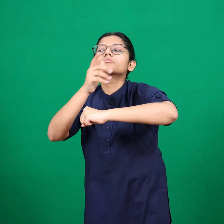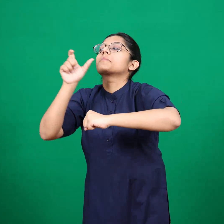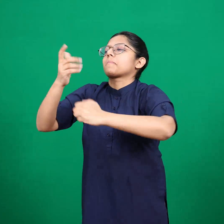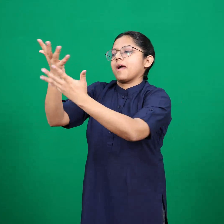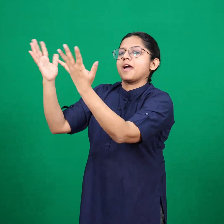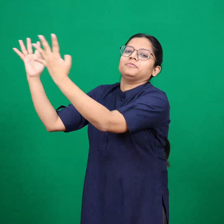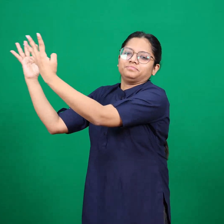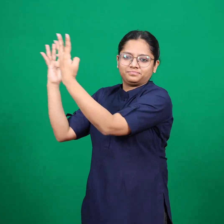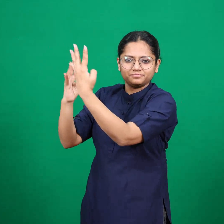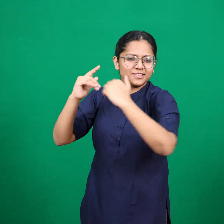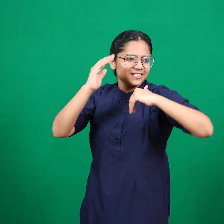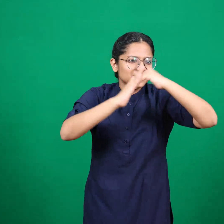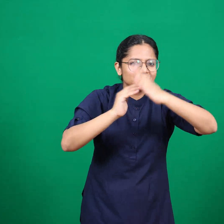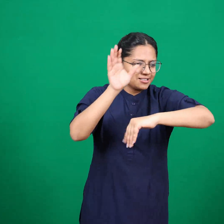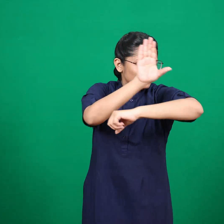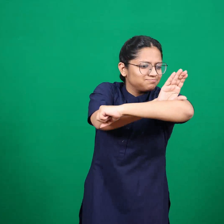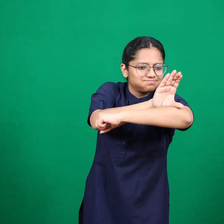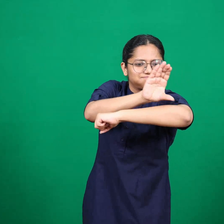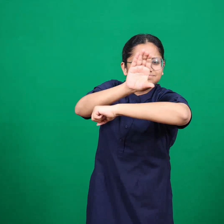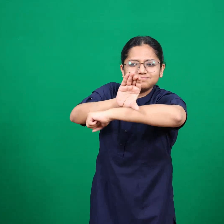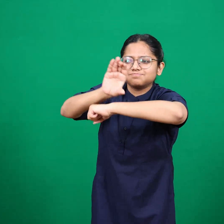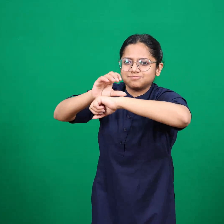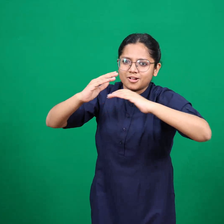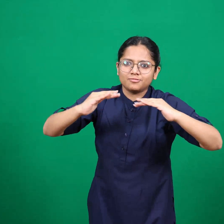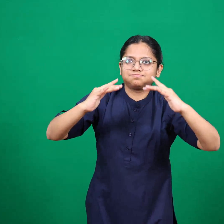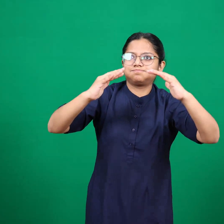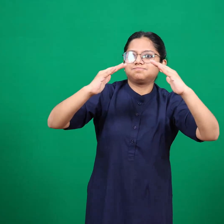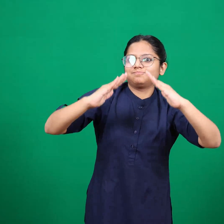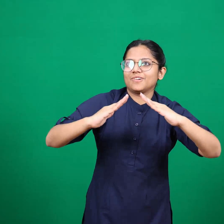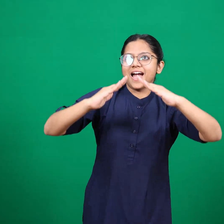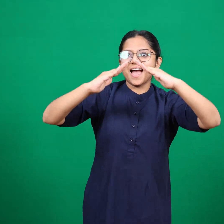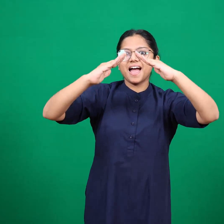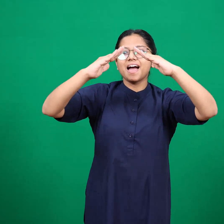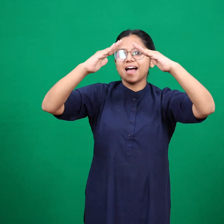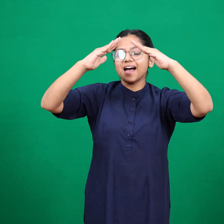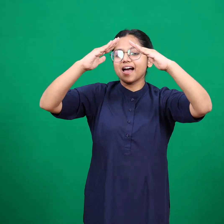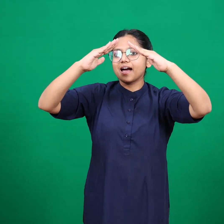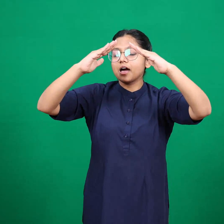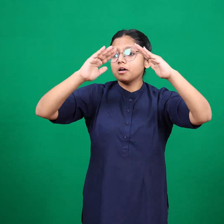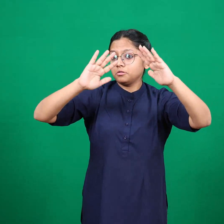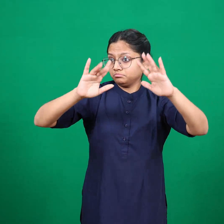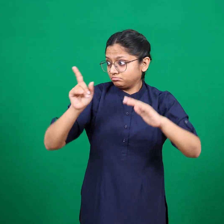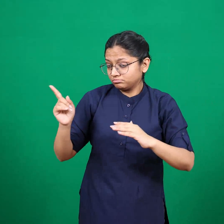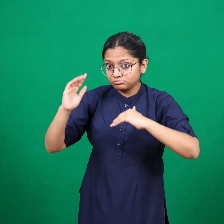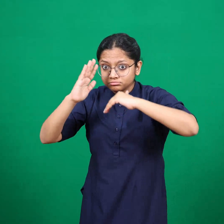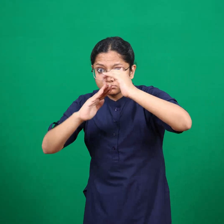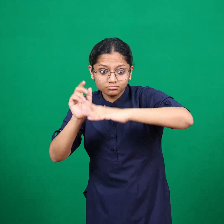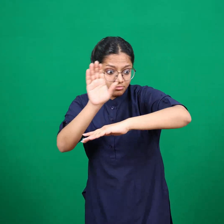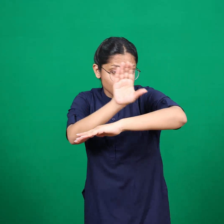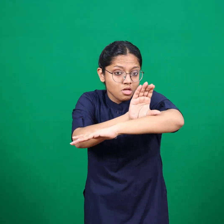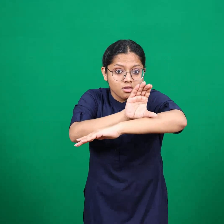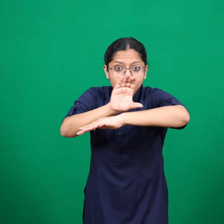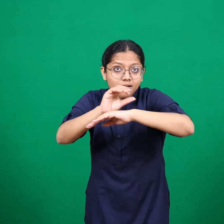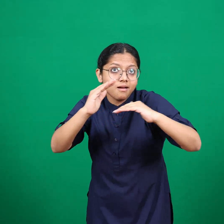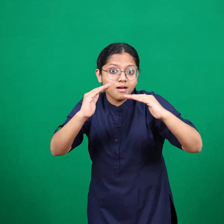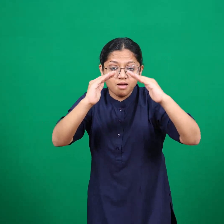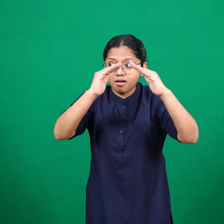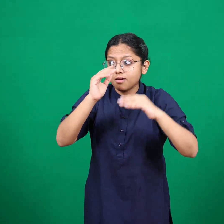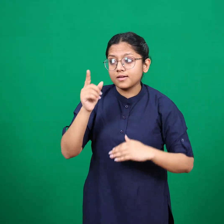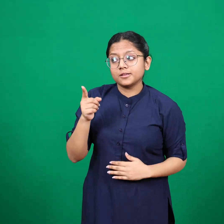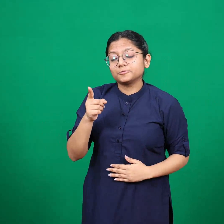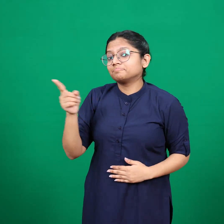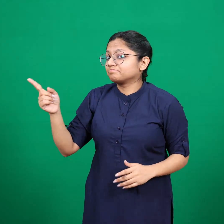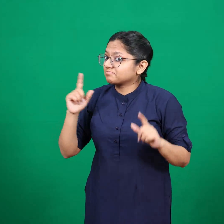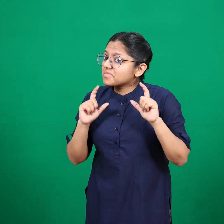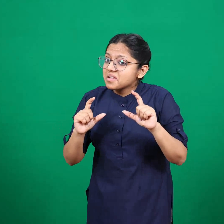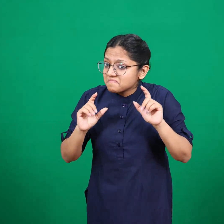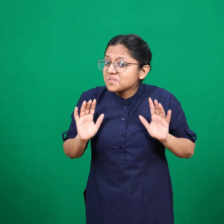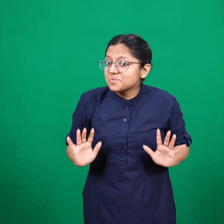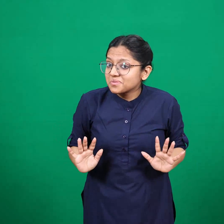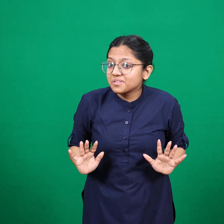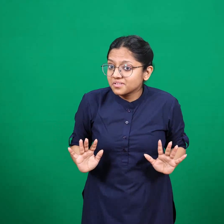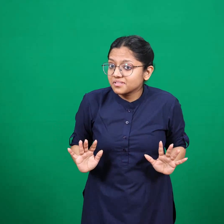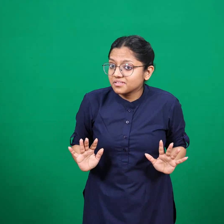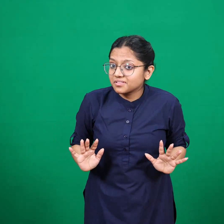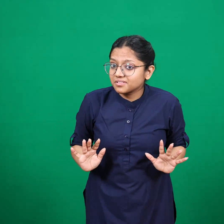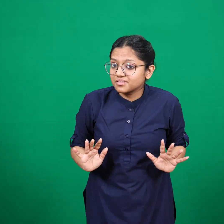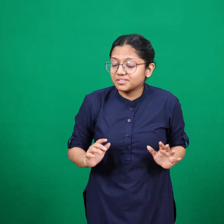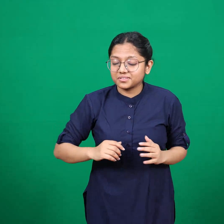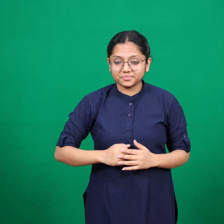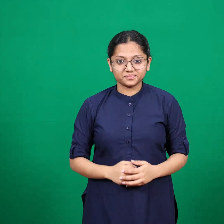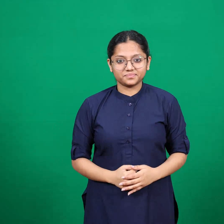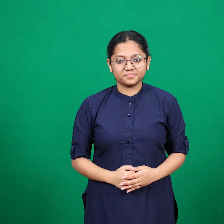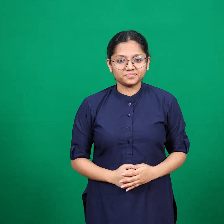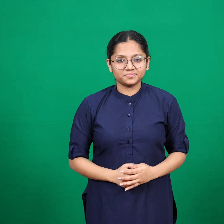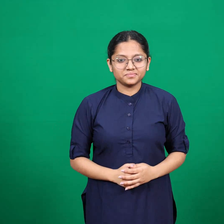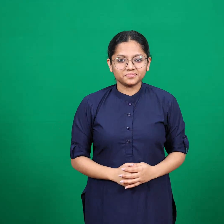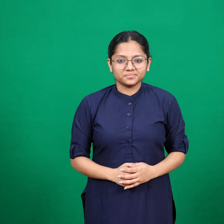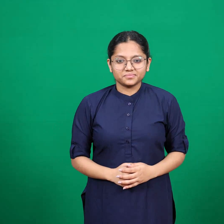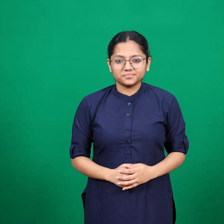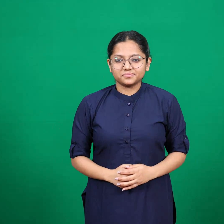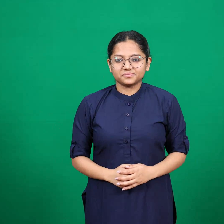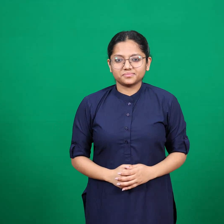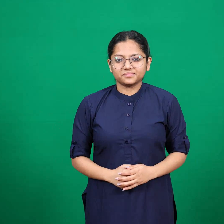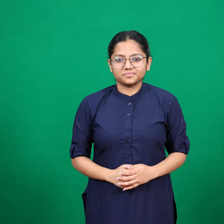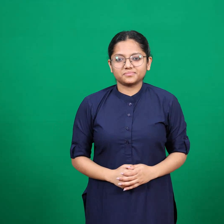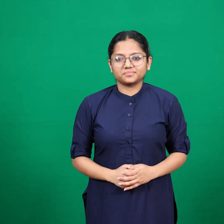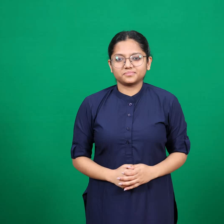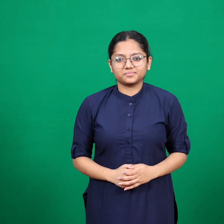But each one must be careful how he builds.